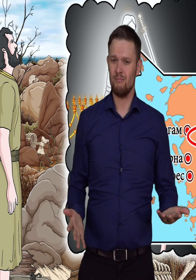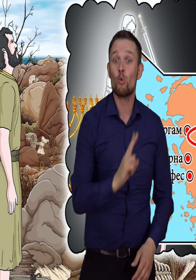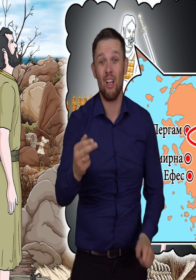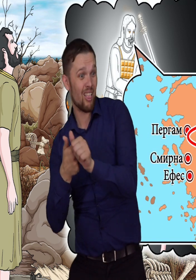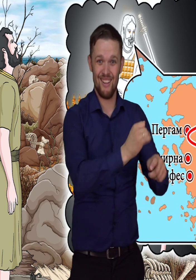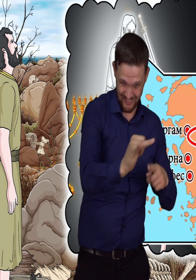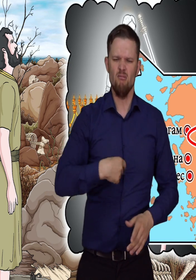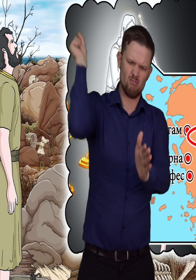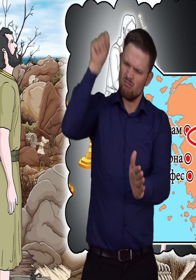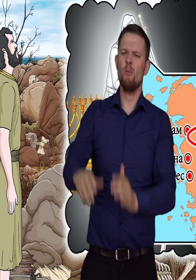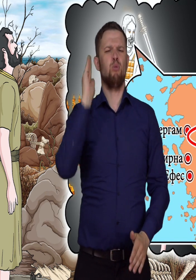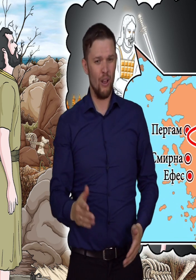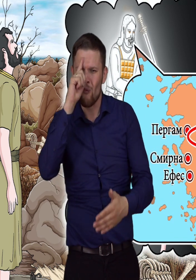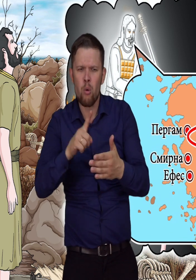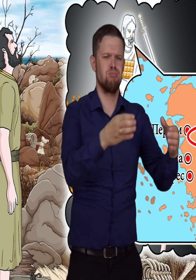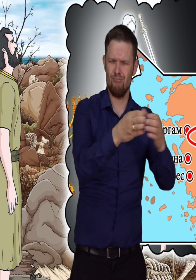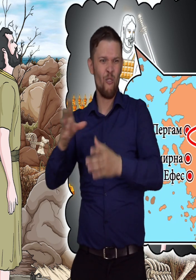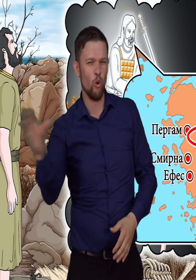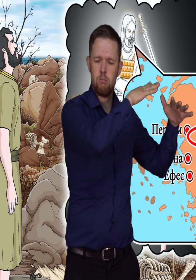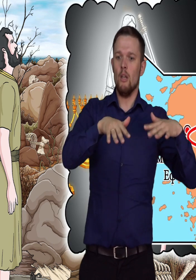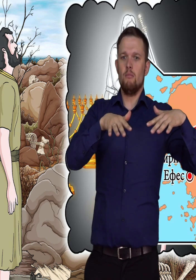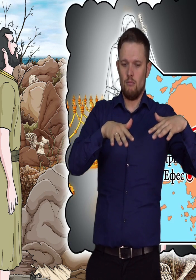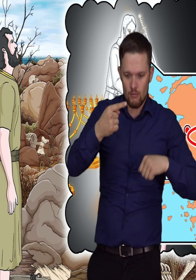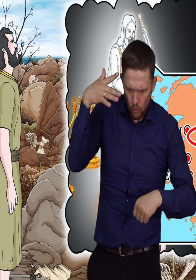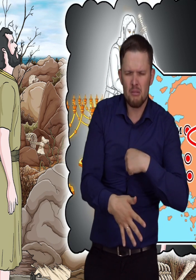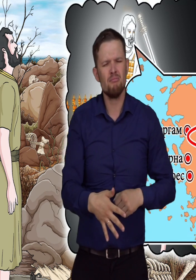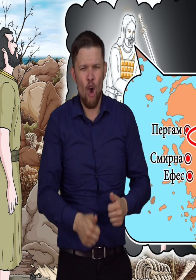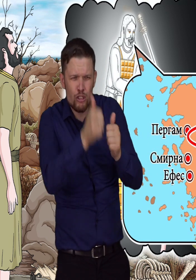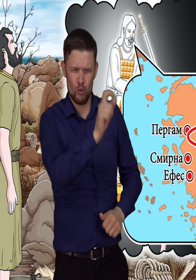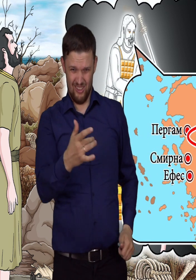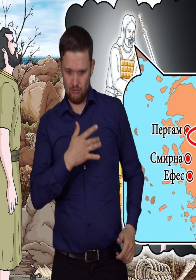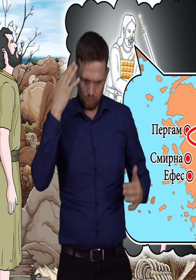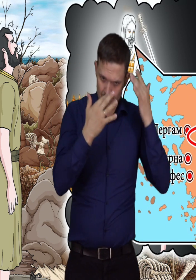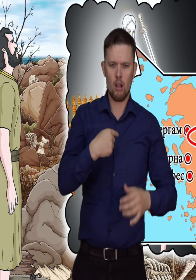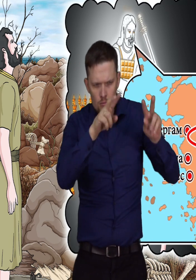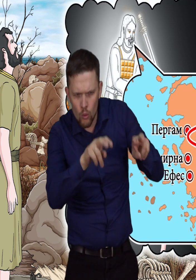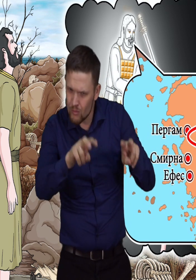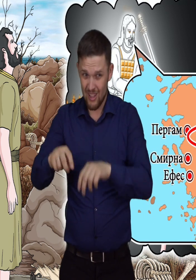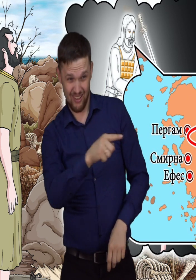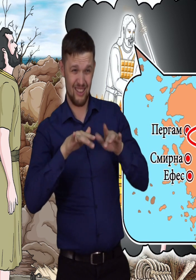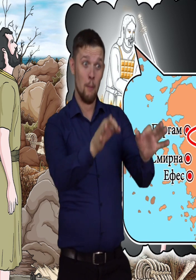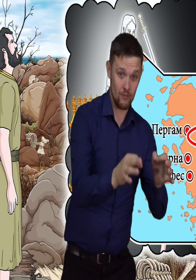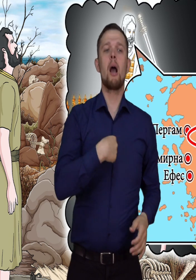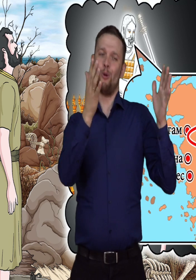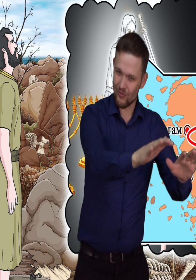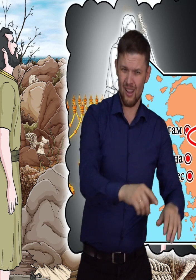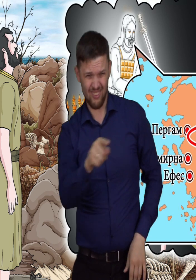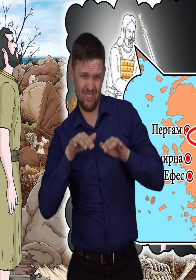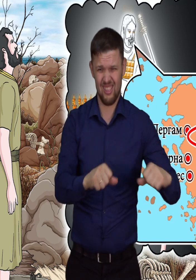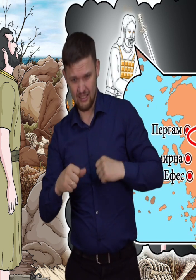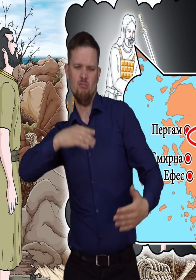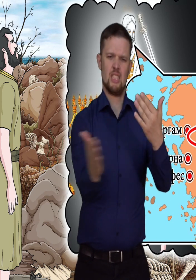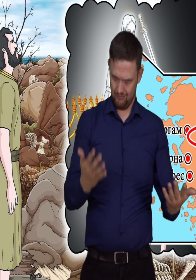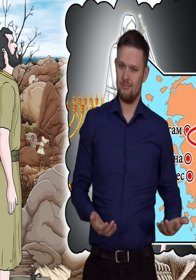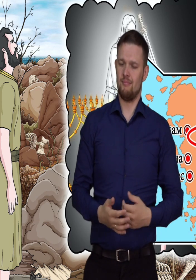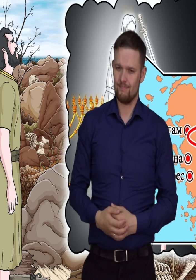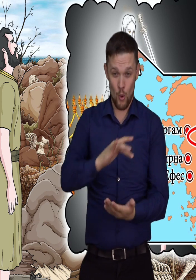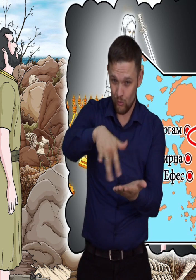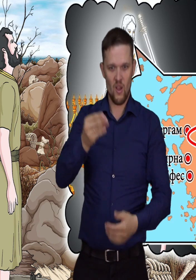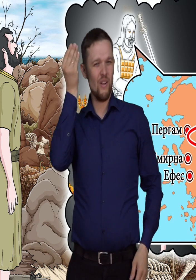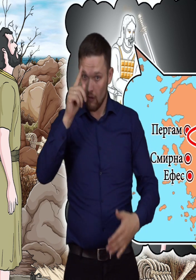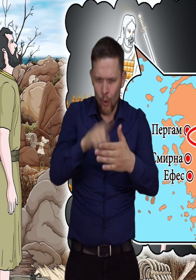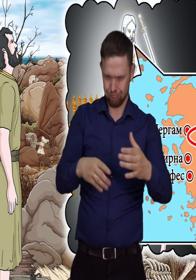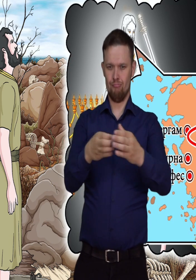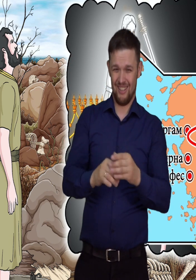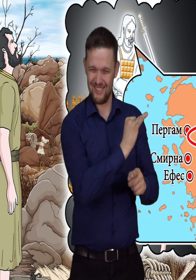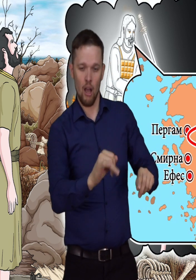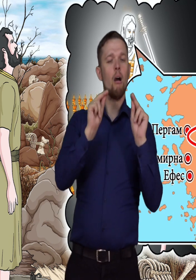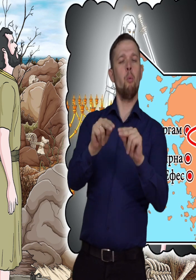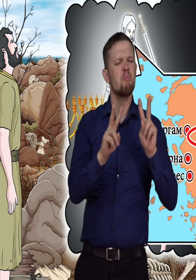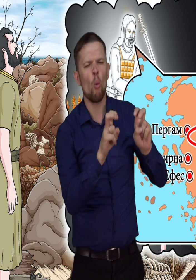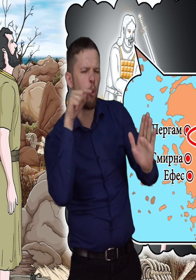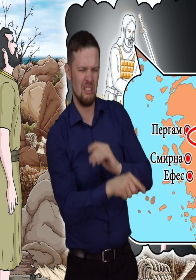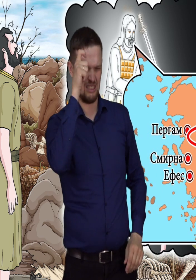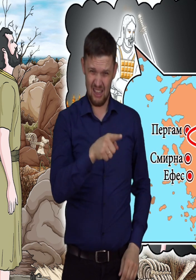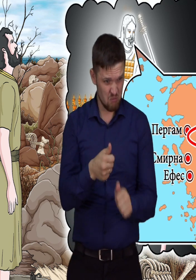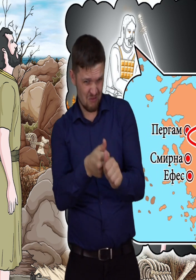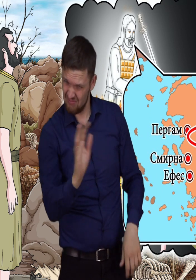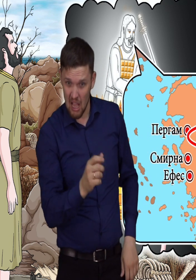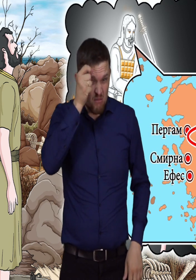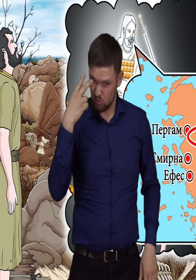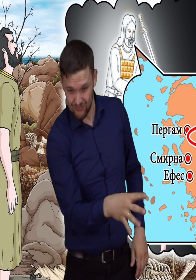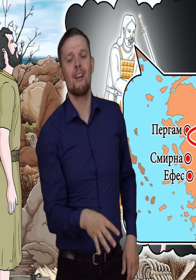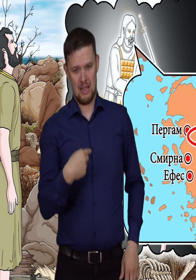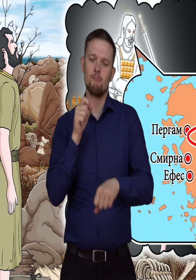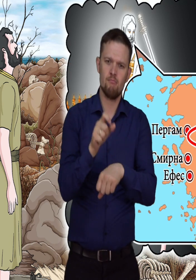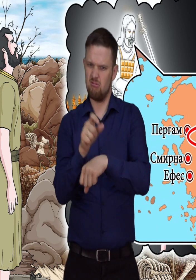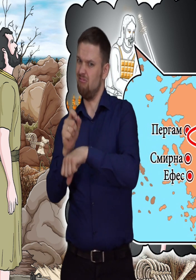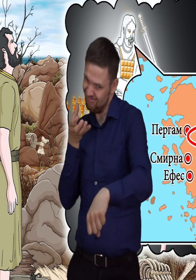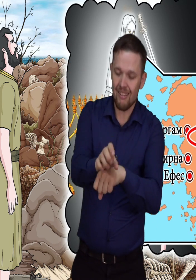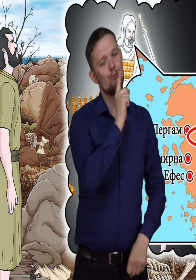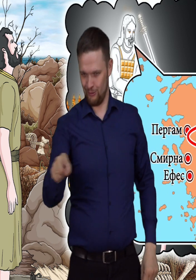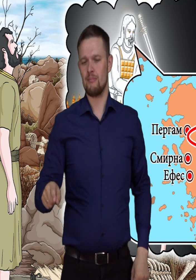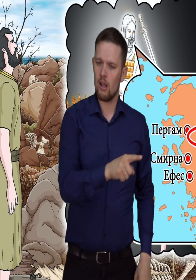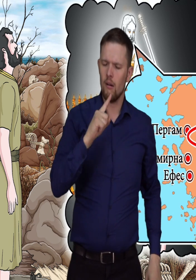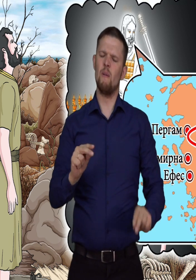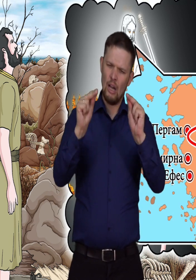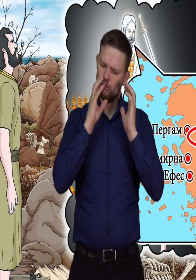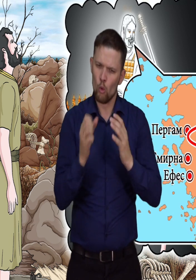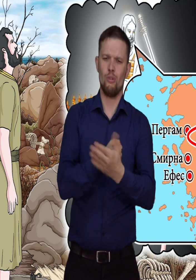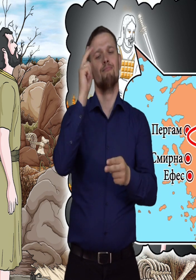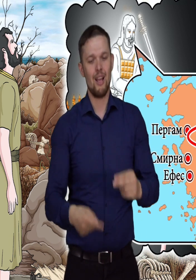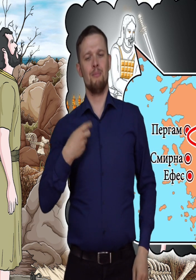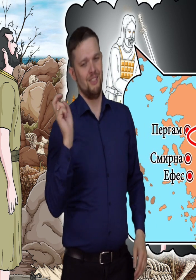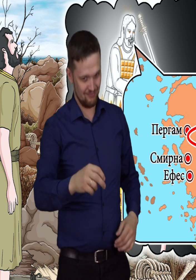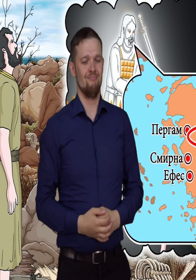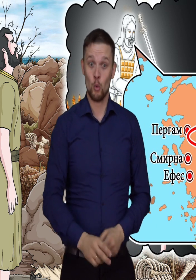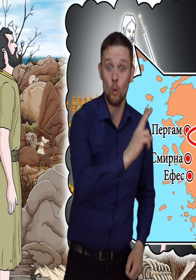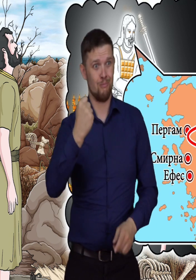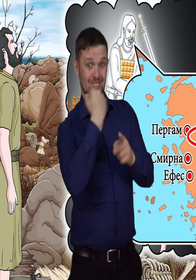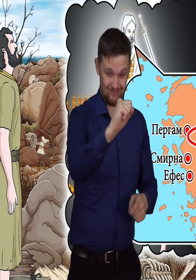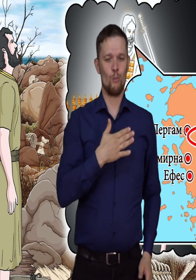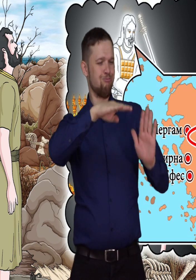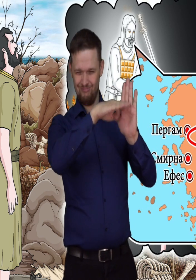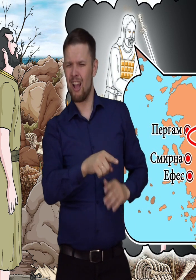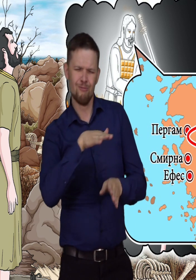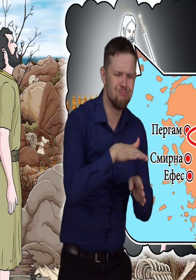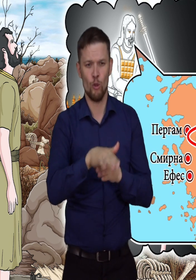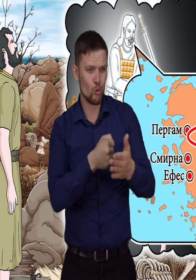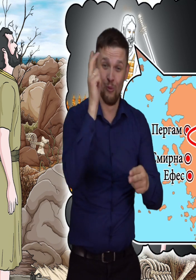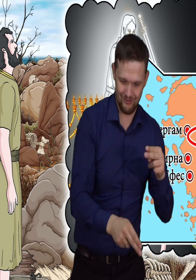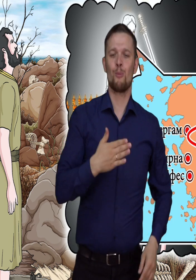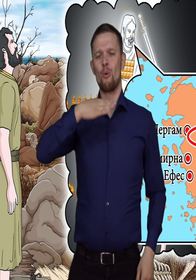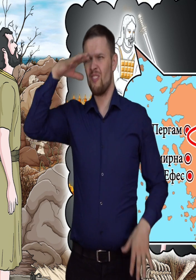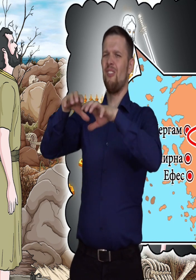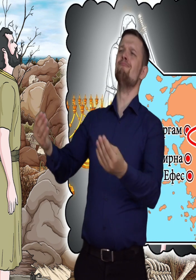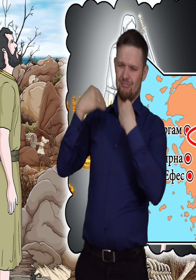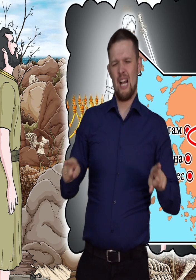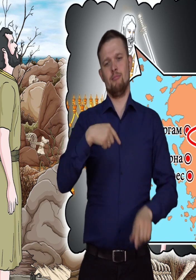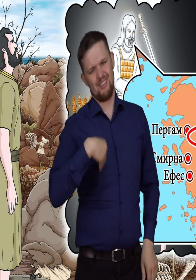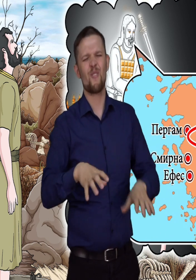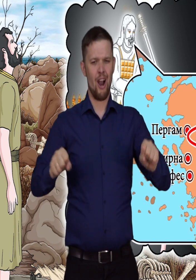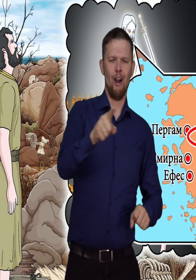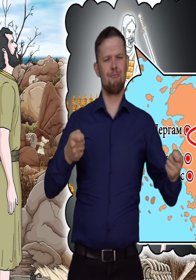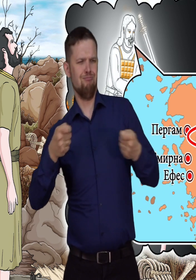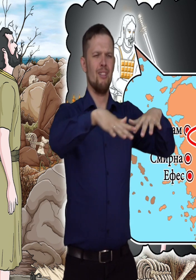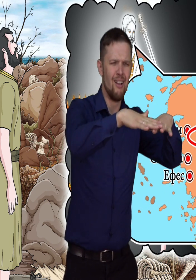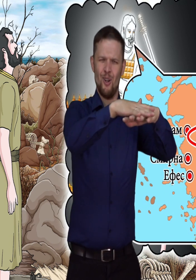Then I will strike her children dead, and all the churches will know that I am the One who searches minds and hearts, and I will repay each of you according to your deeds. But I say to the rest of you in Thyatira, who do not hold to her teaching and have not learned the so-called deep things of Satan: I will place no further burden upon you. Nevertheless, hold fast to what you have until I come.